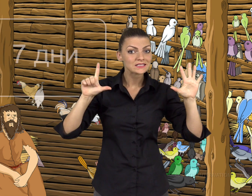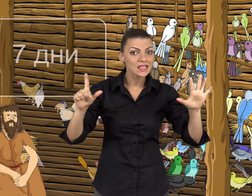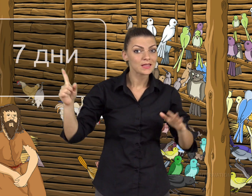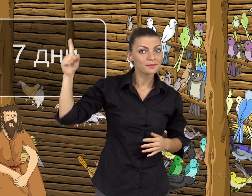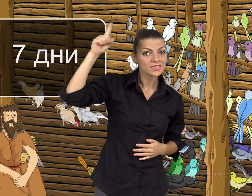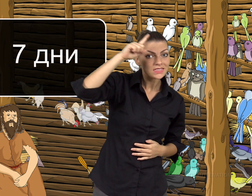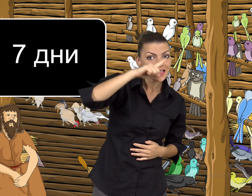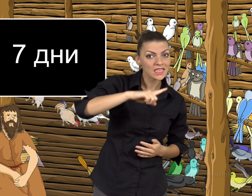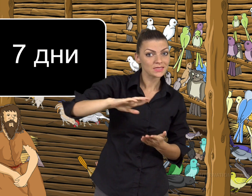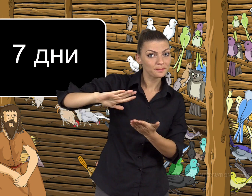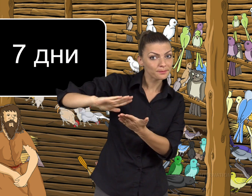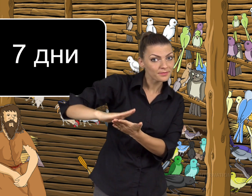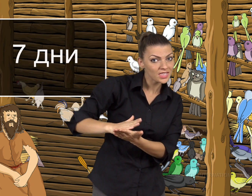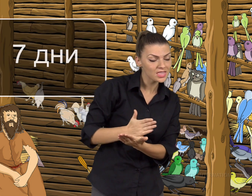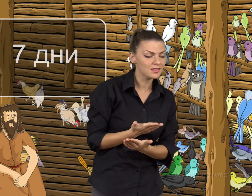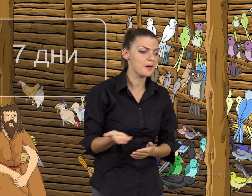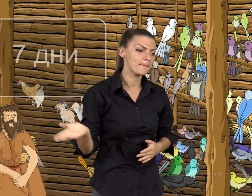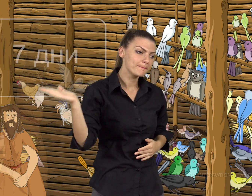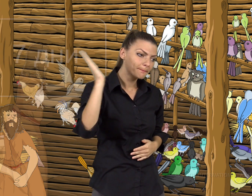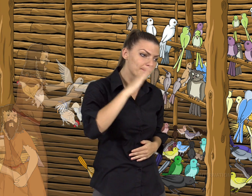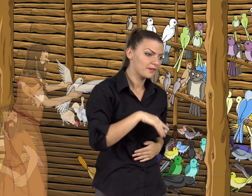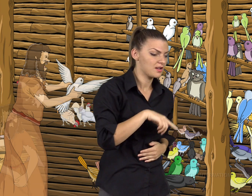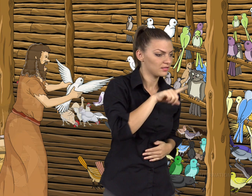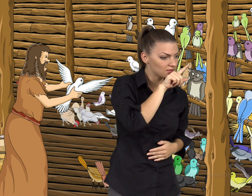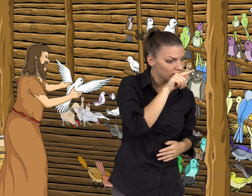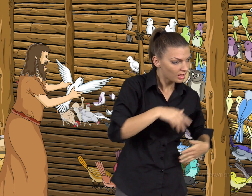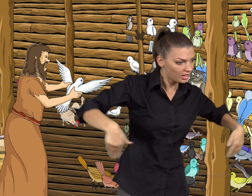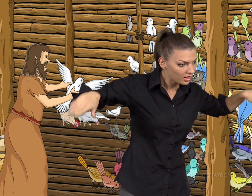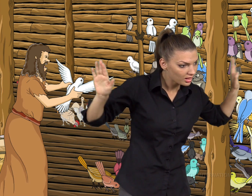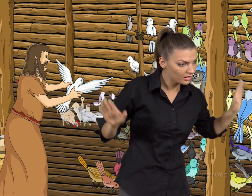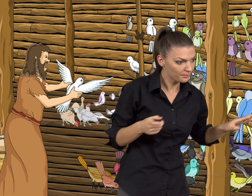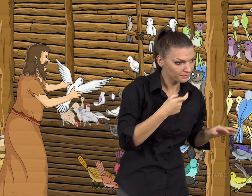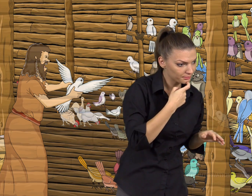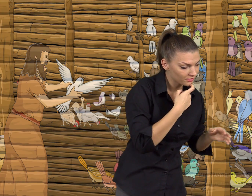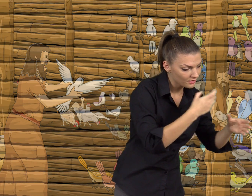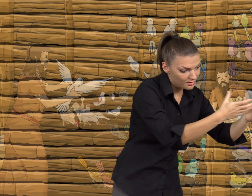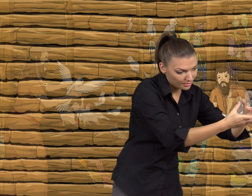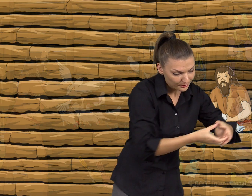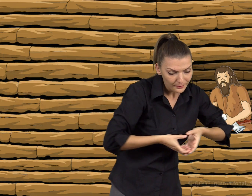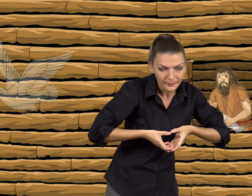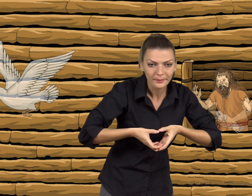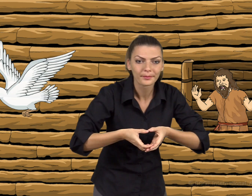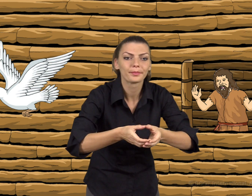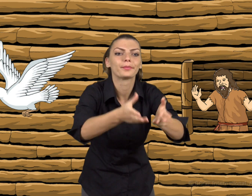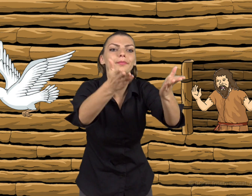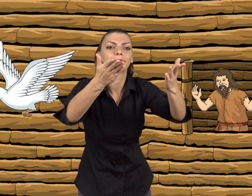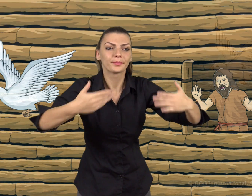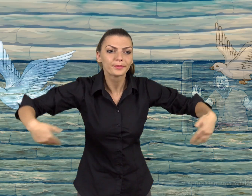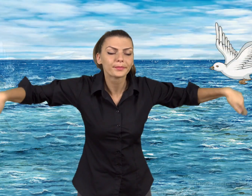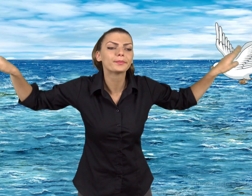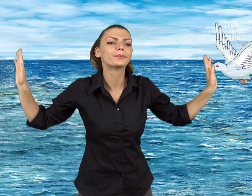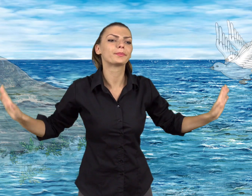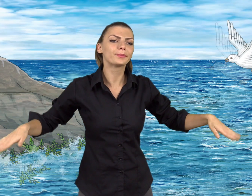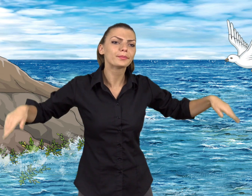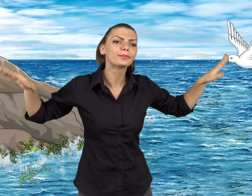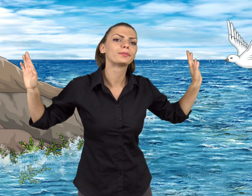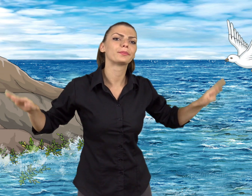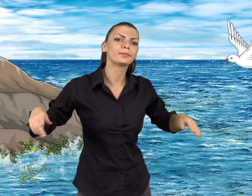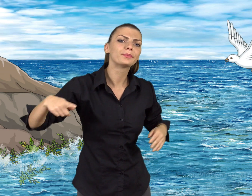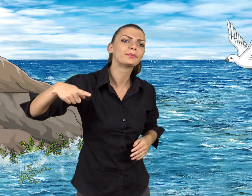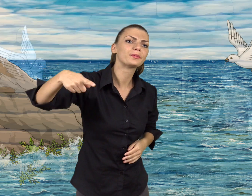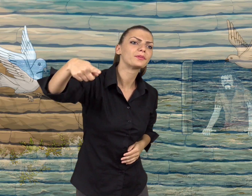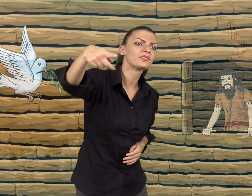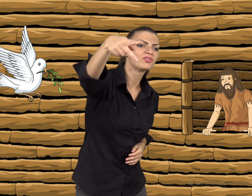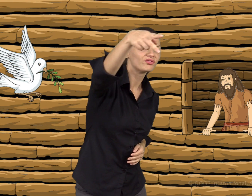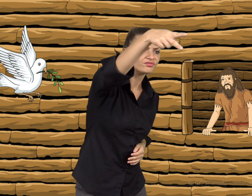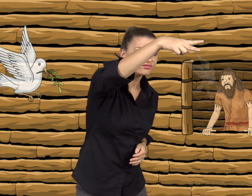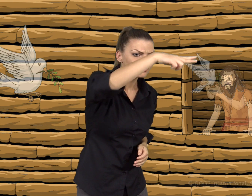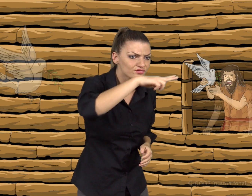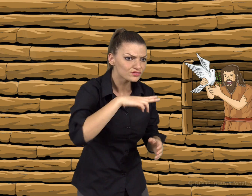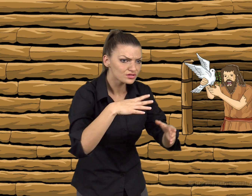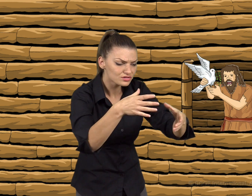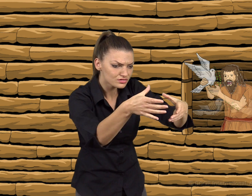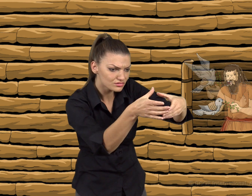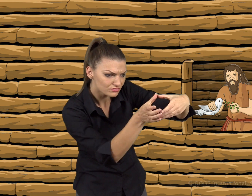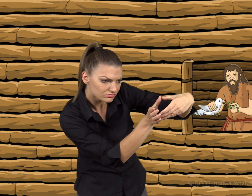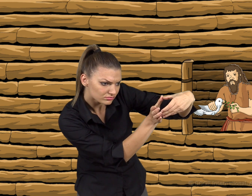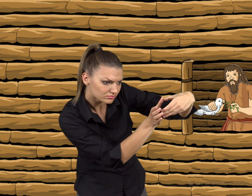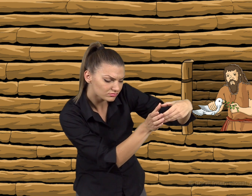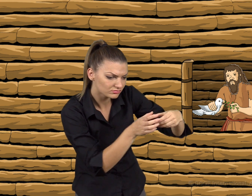Noah waited seven more days and again sent out the dove from the ark.